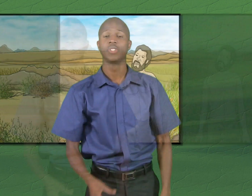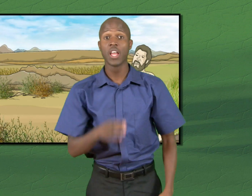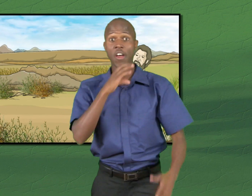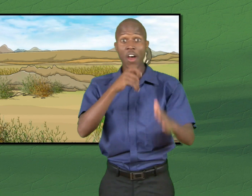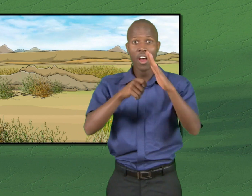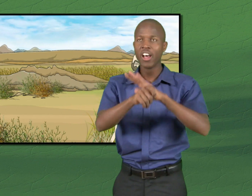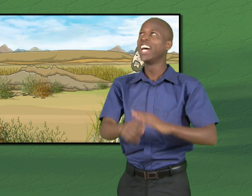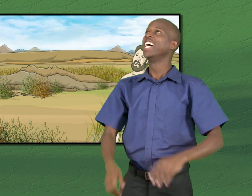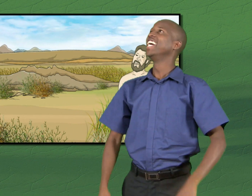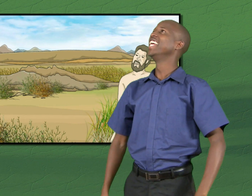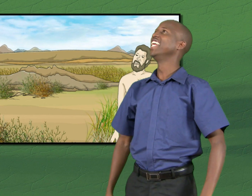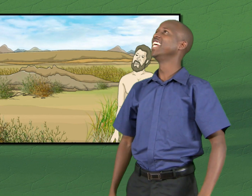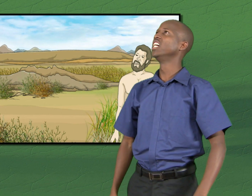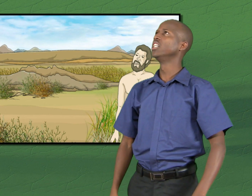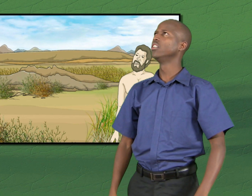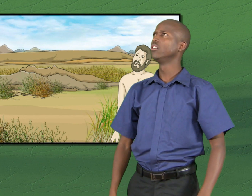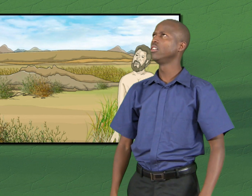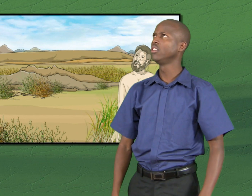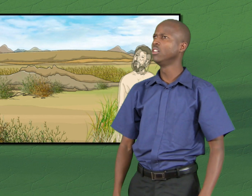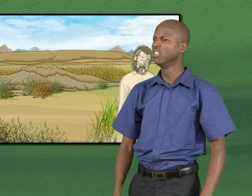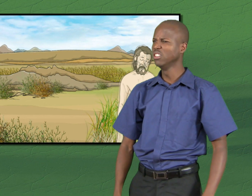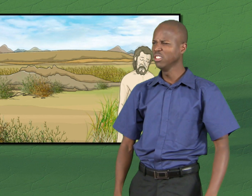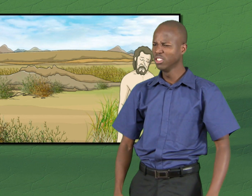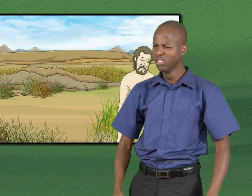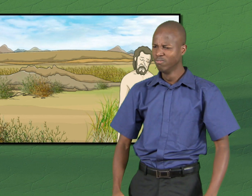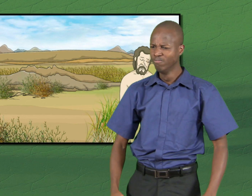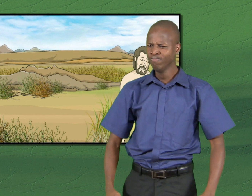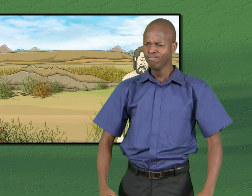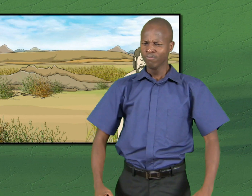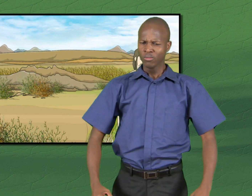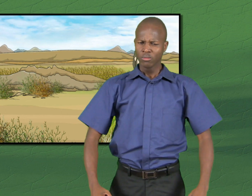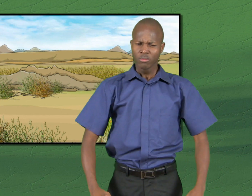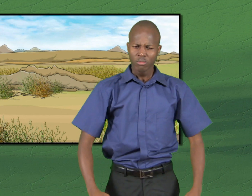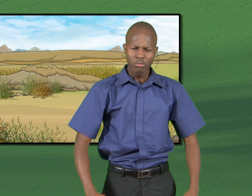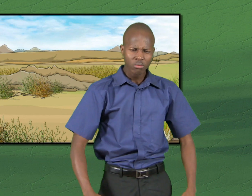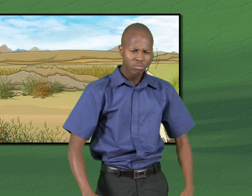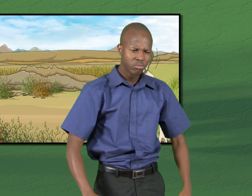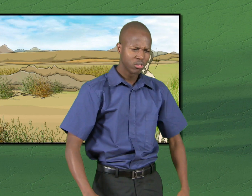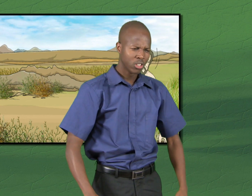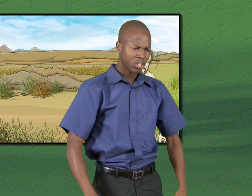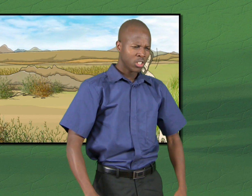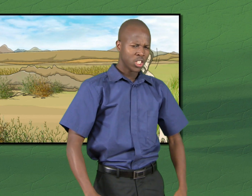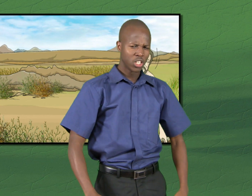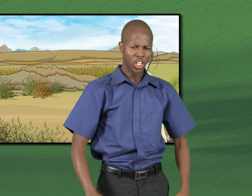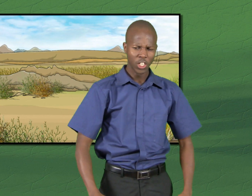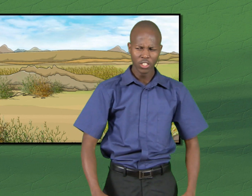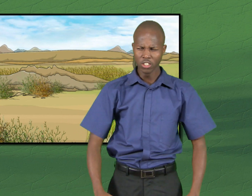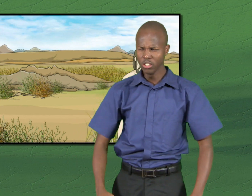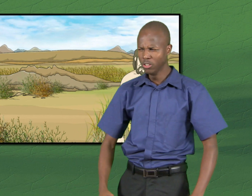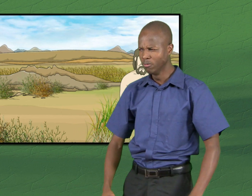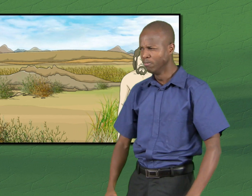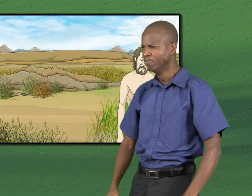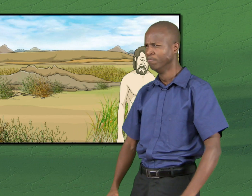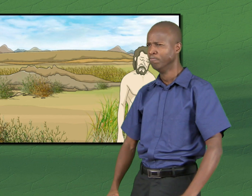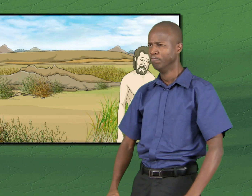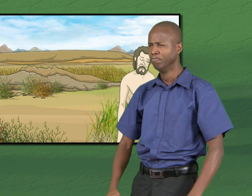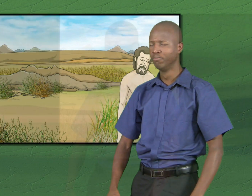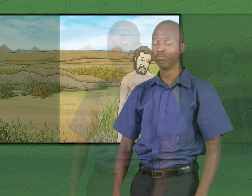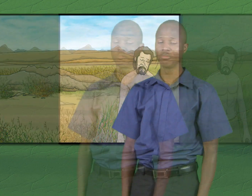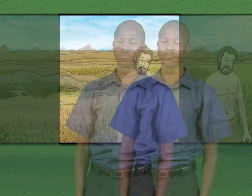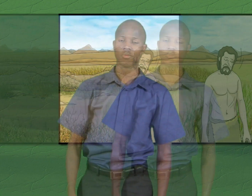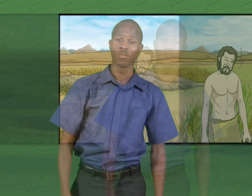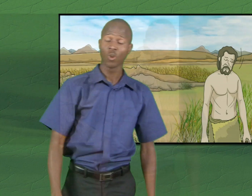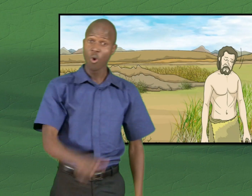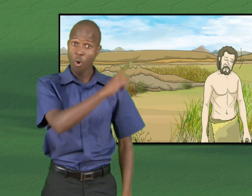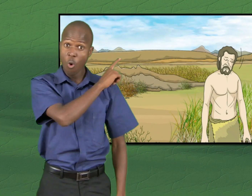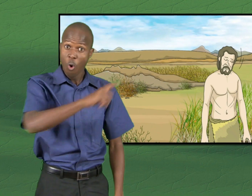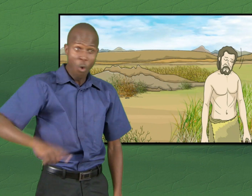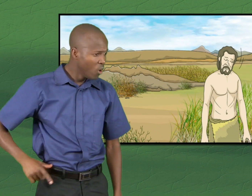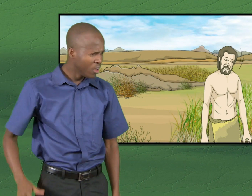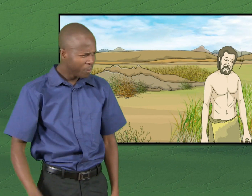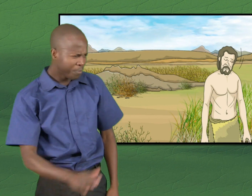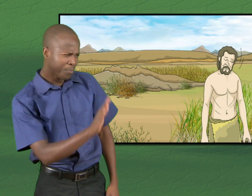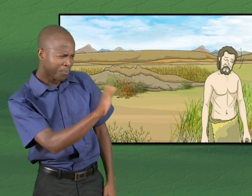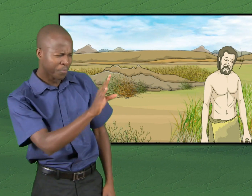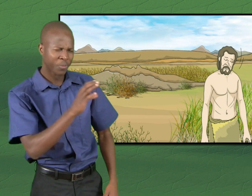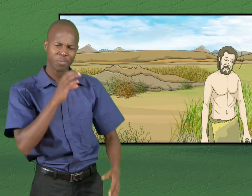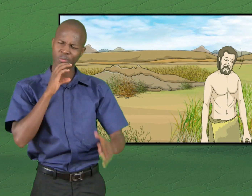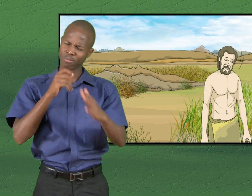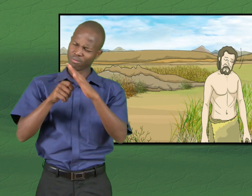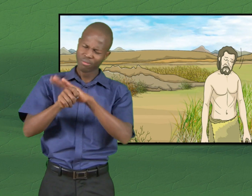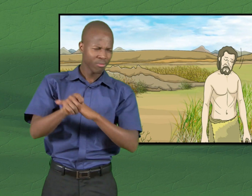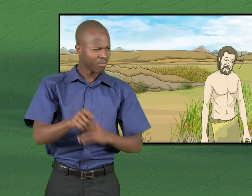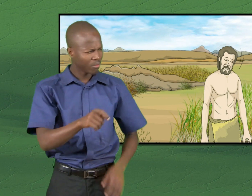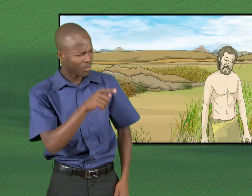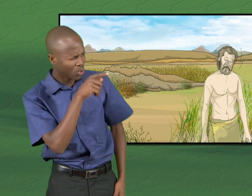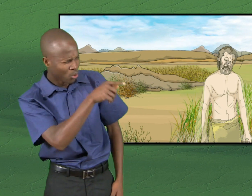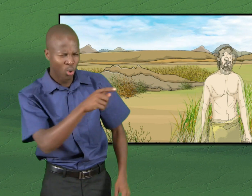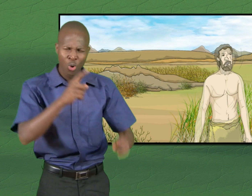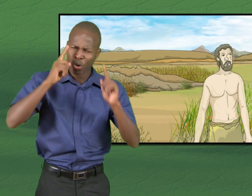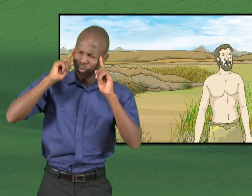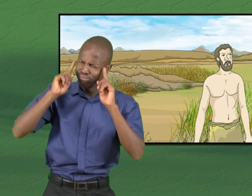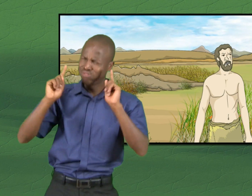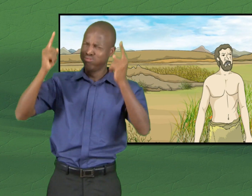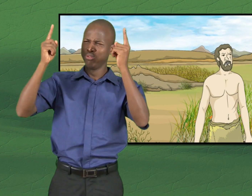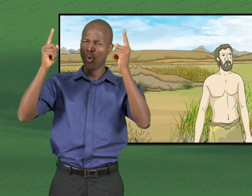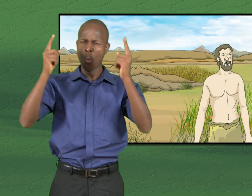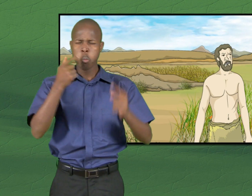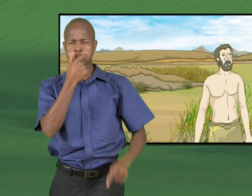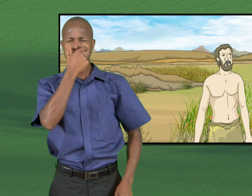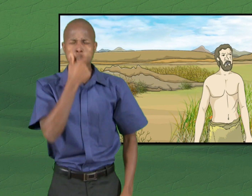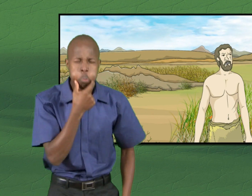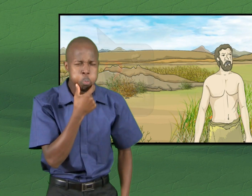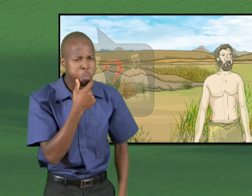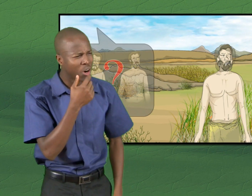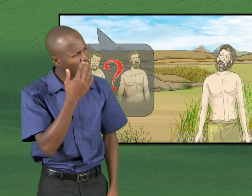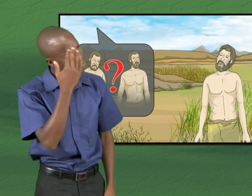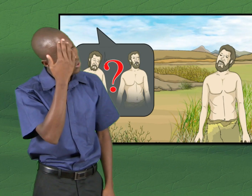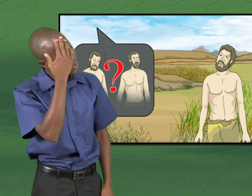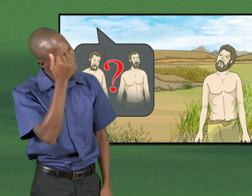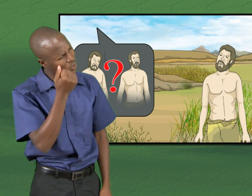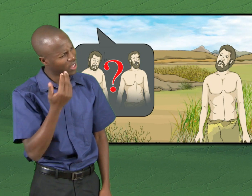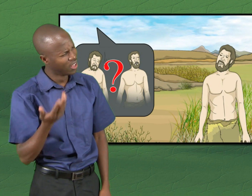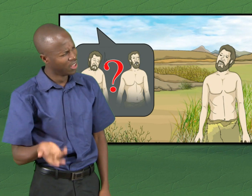So Cain became very angry, and his countenance fell.